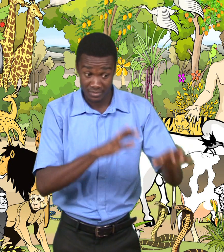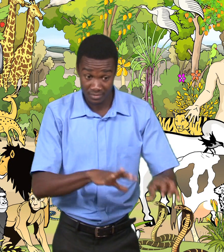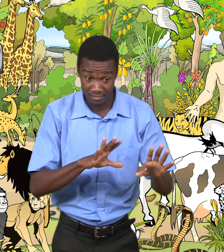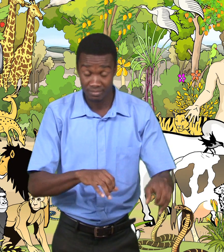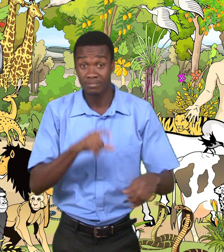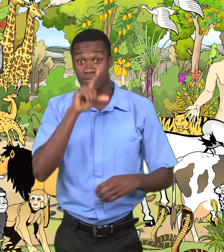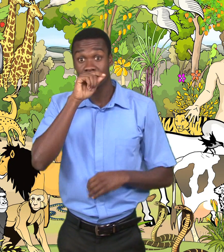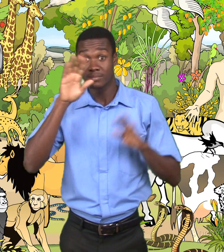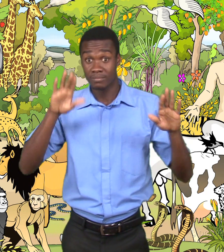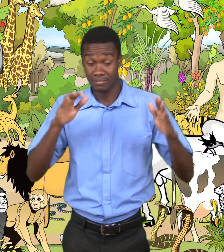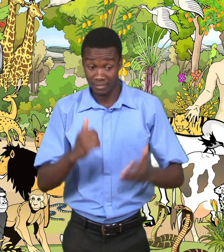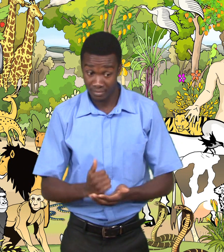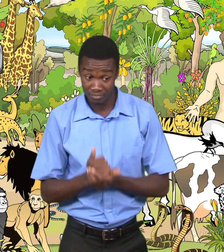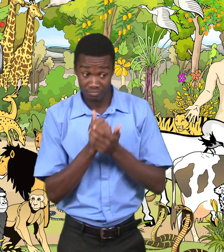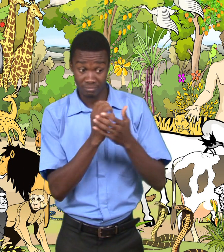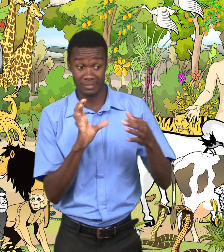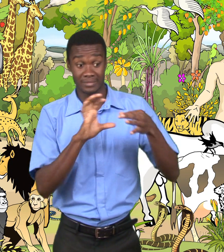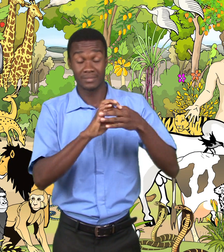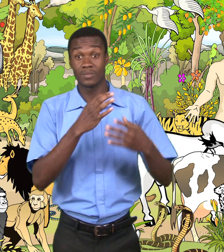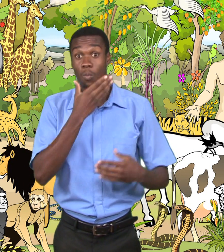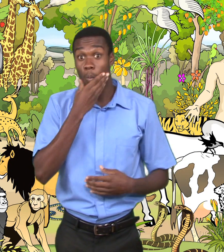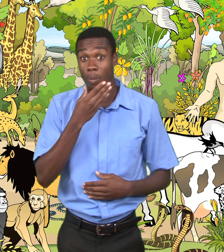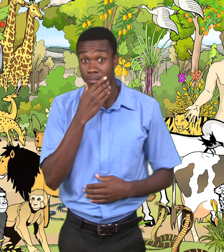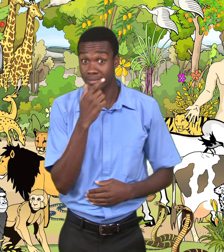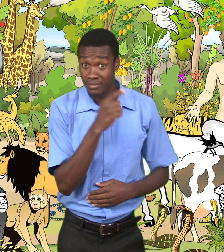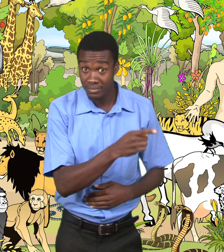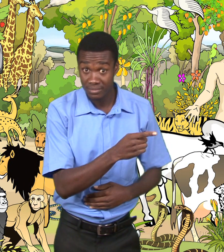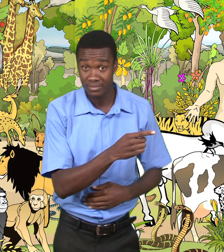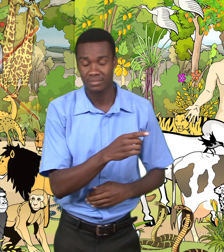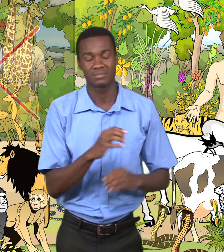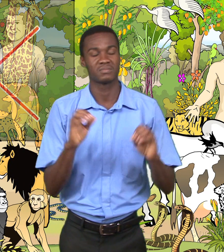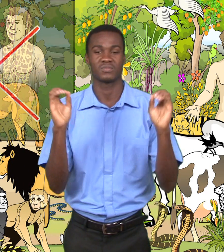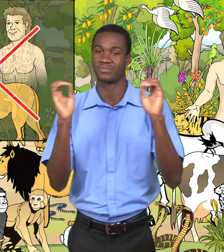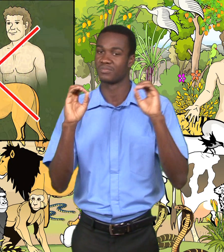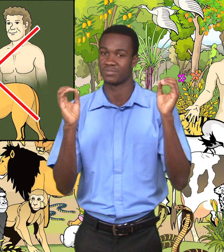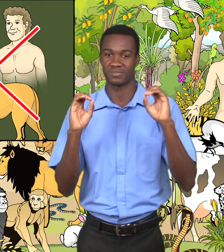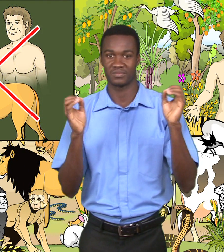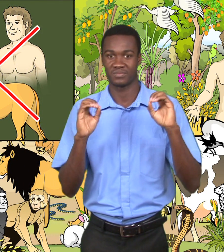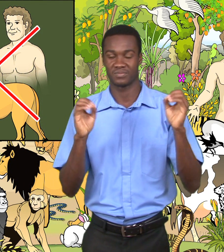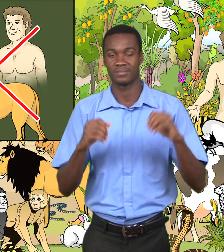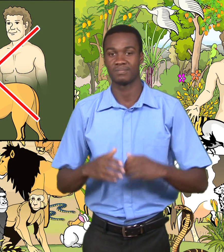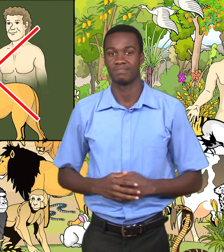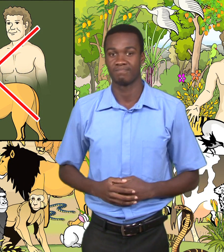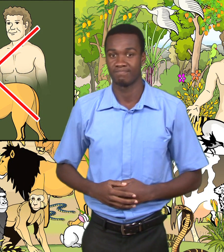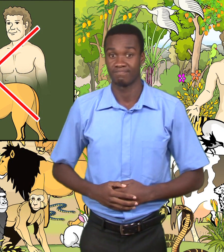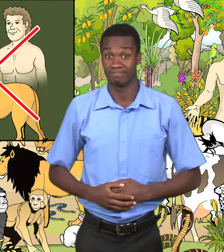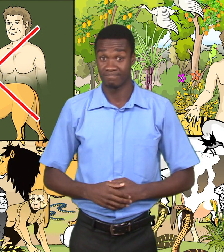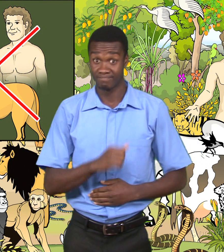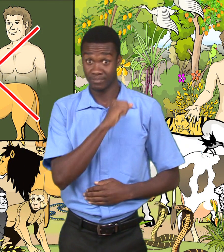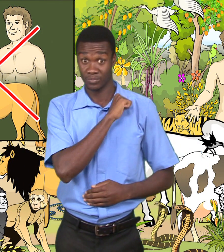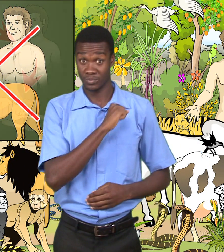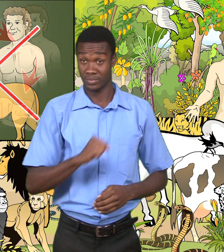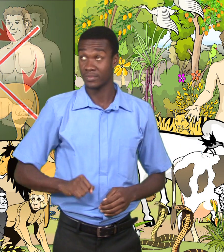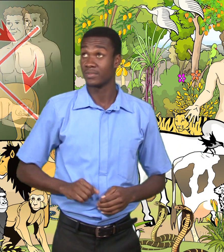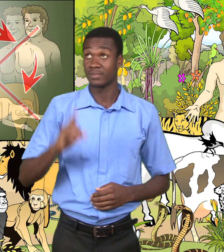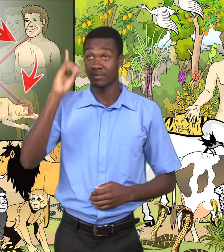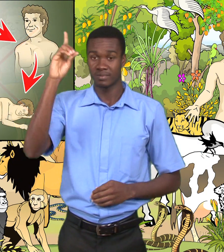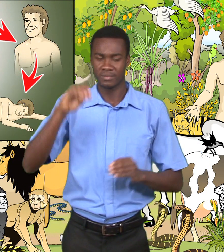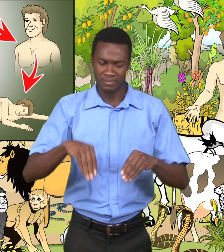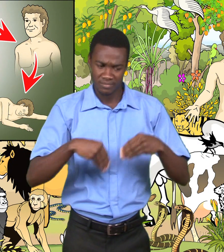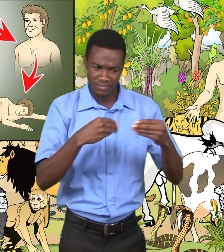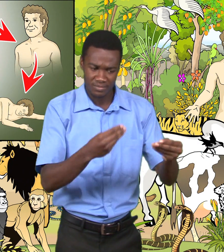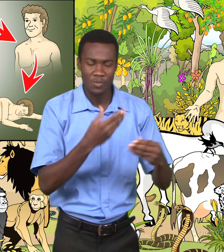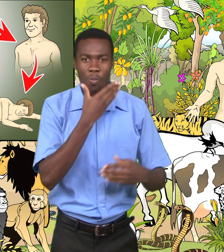But for Adam no suitable helper was found.